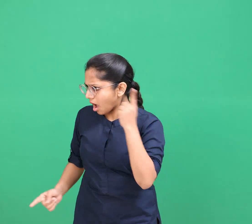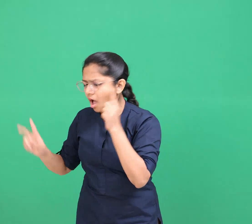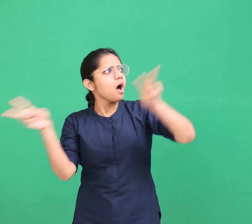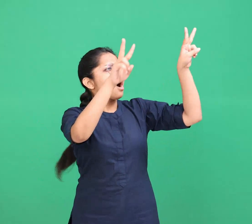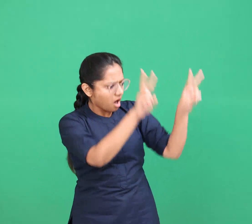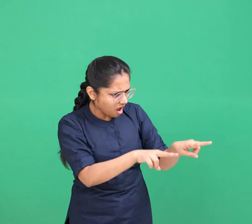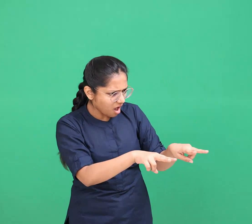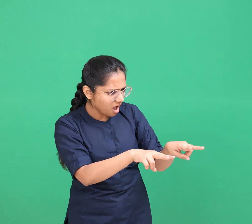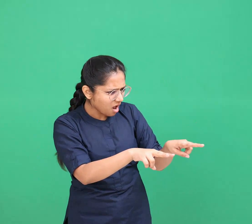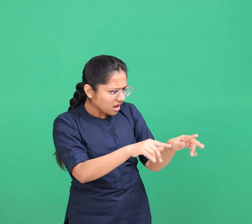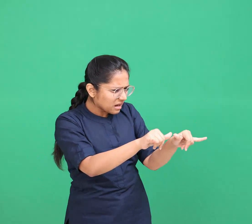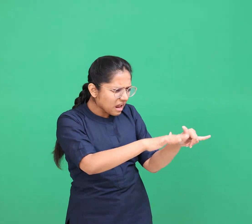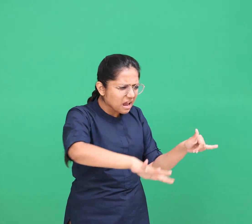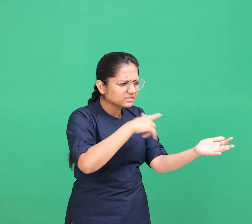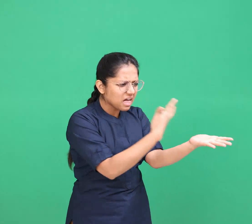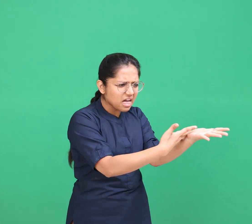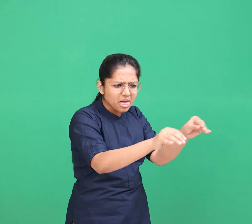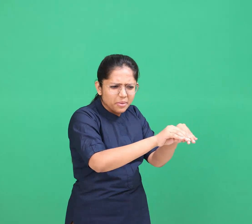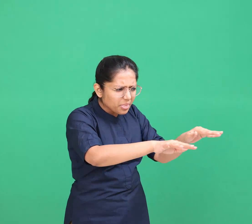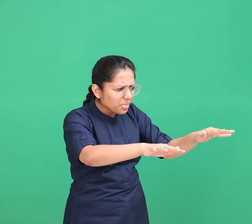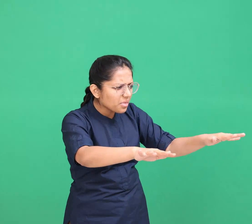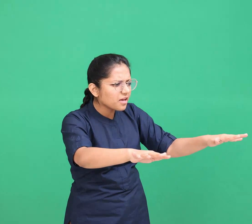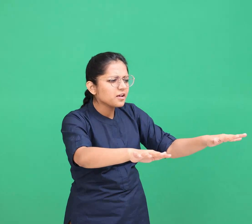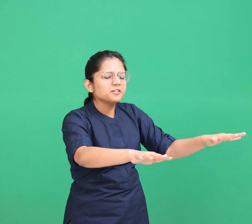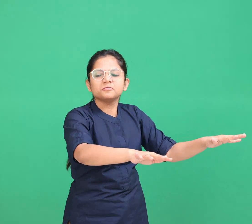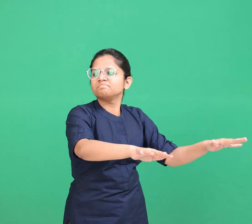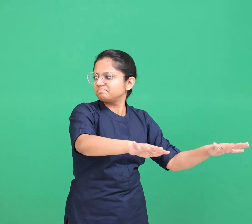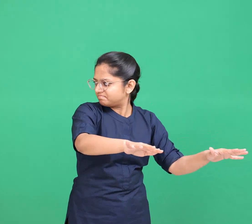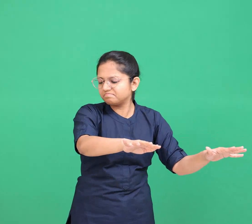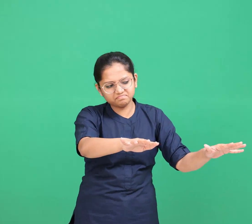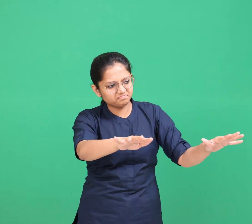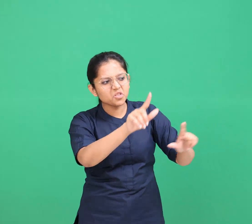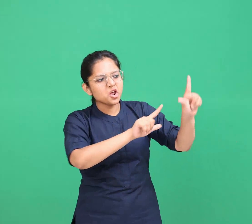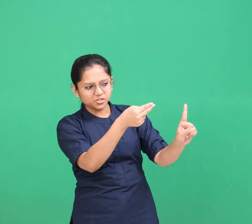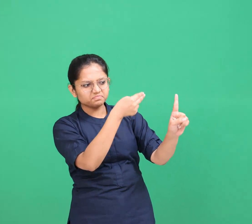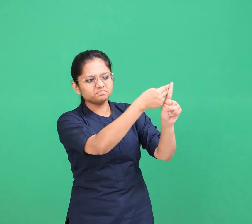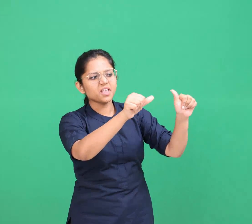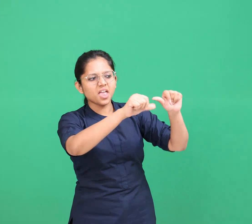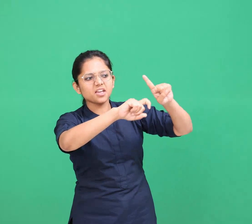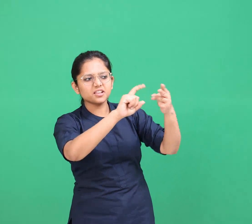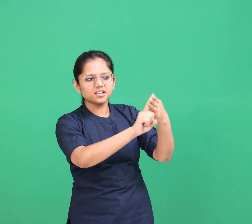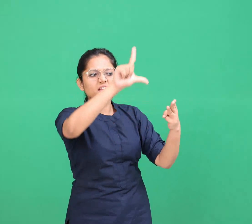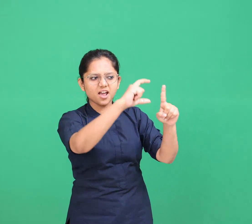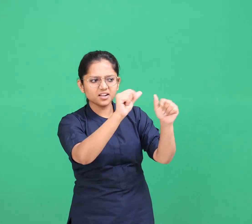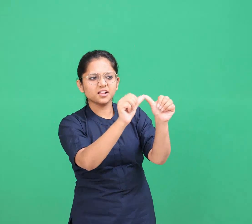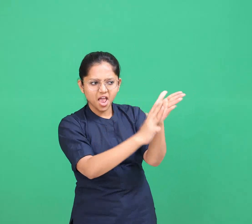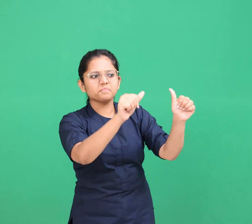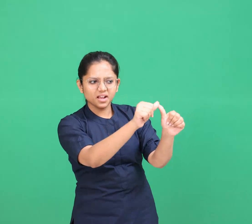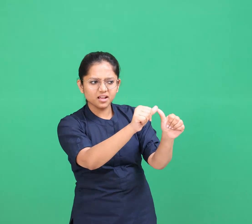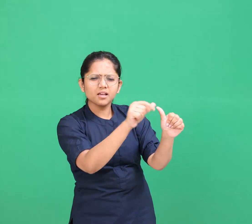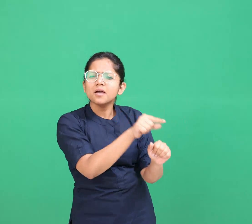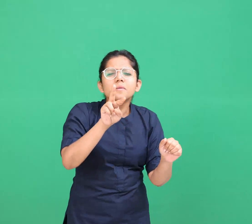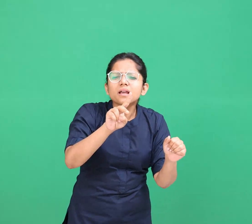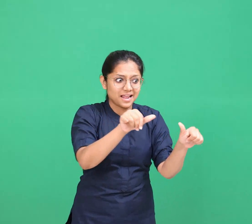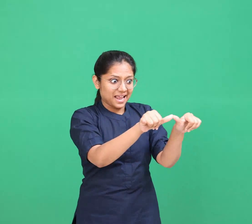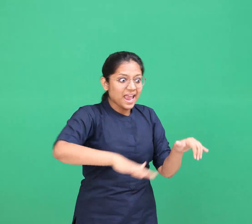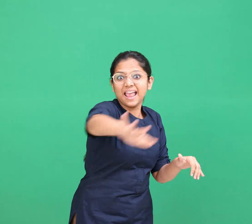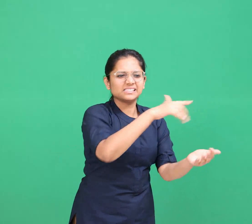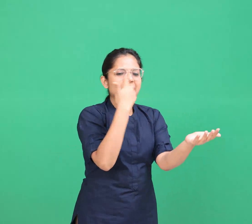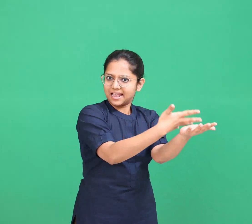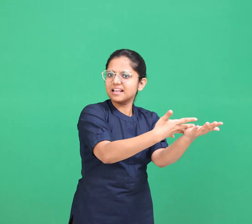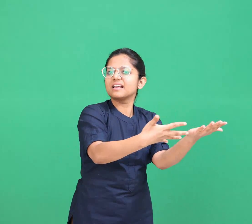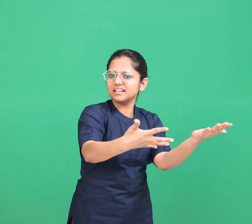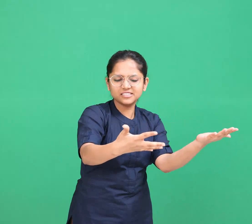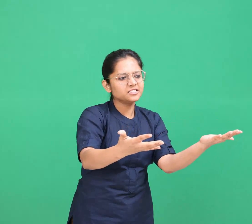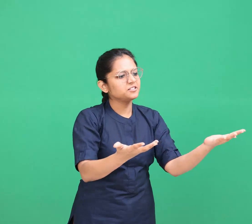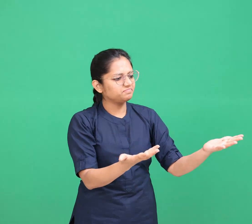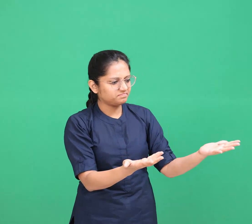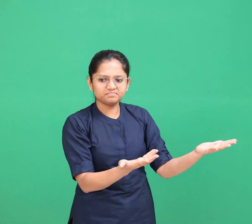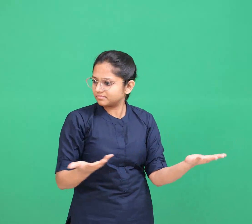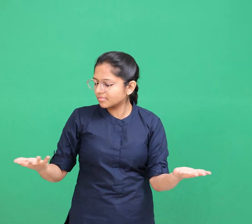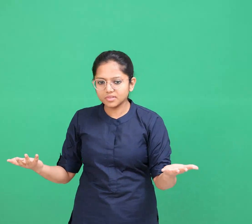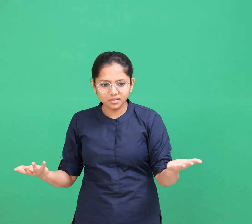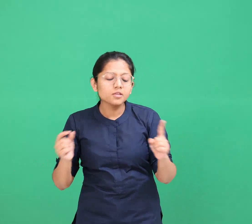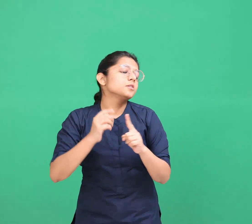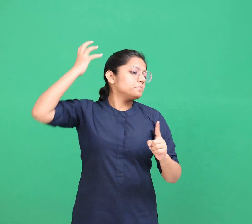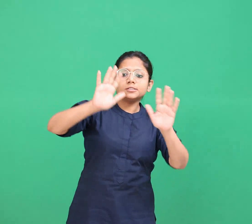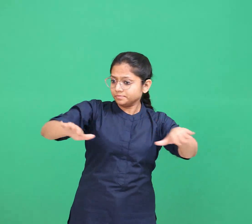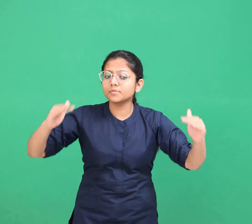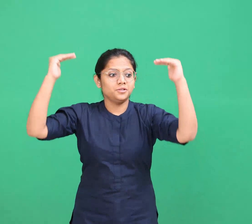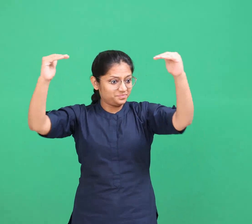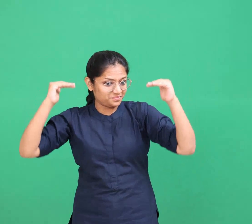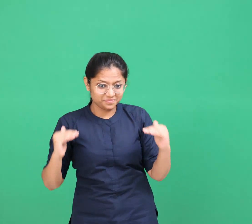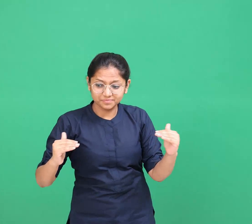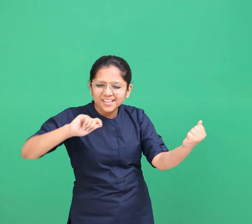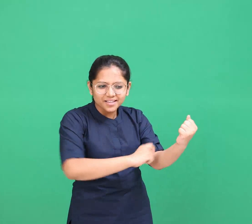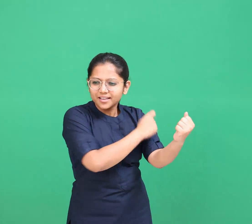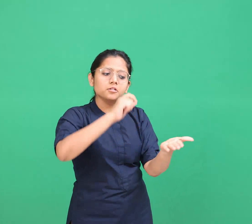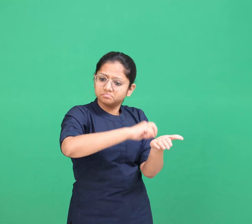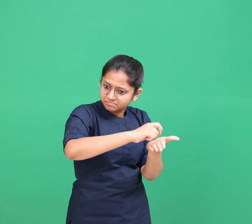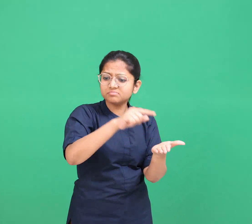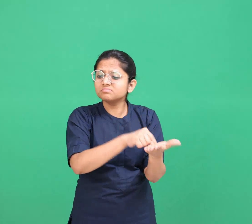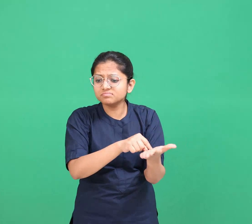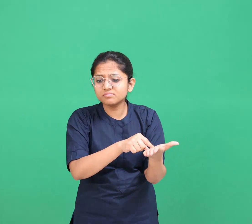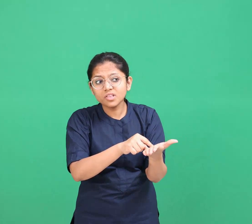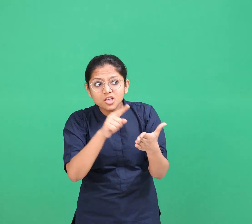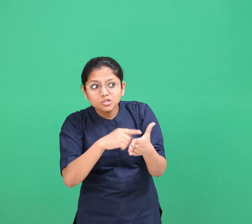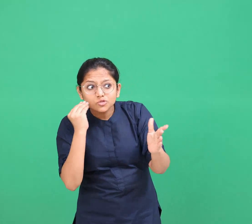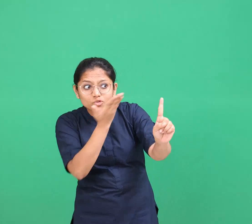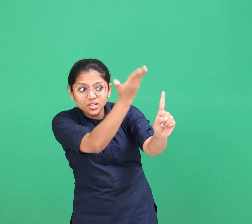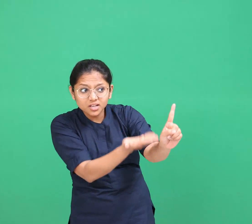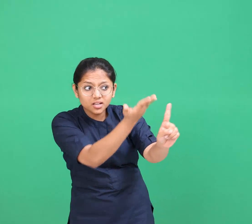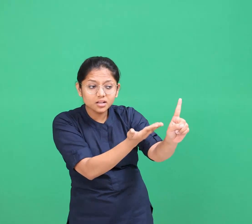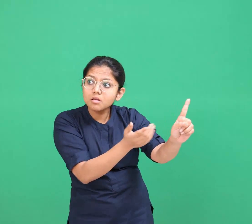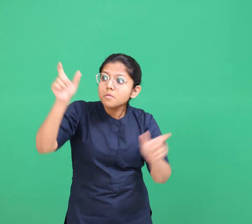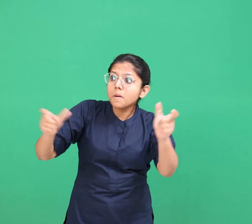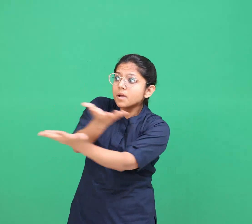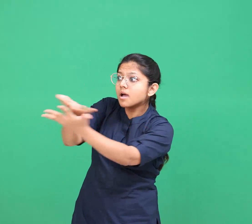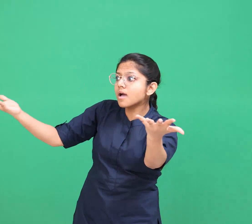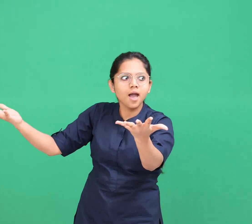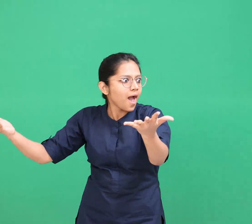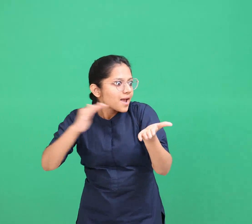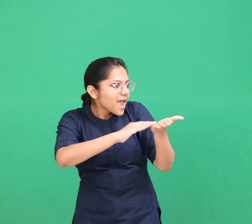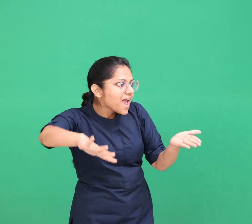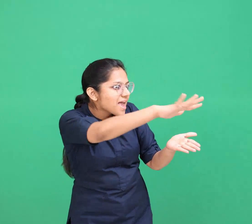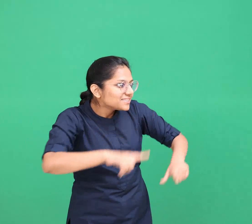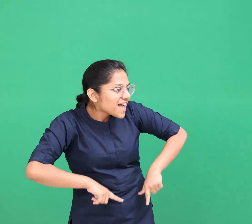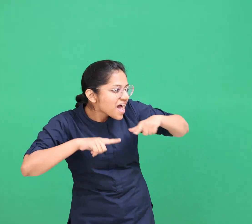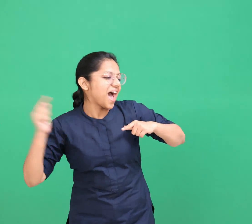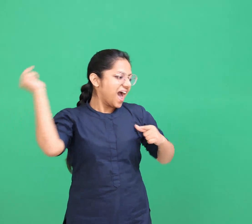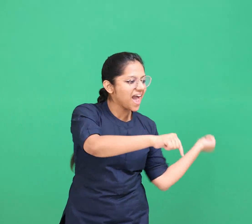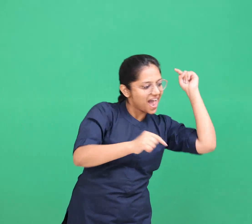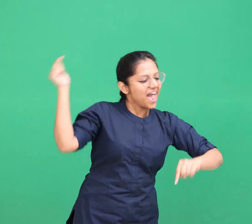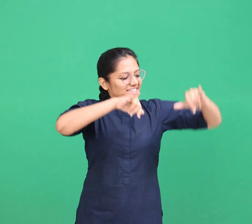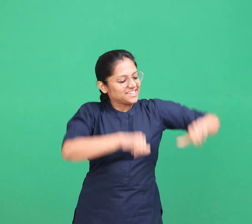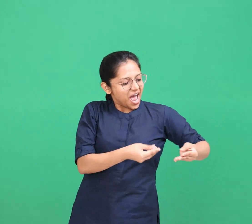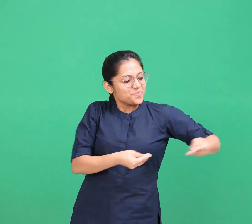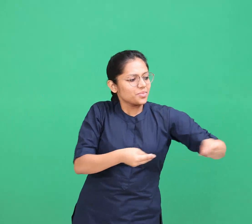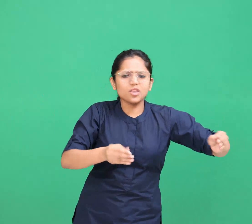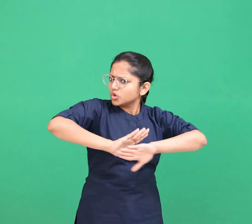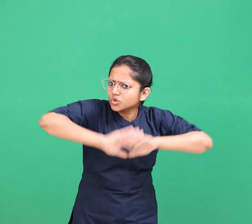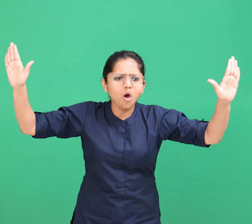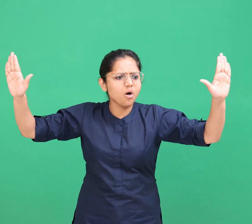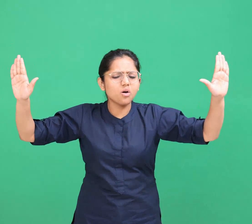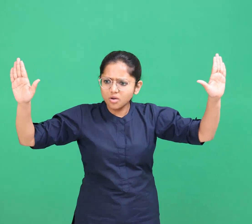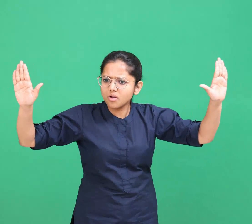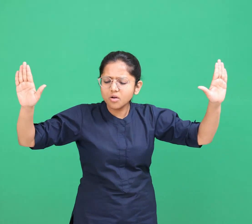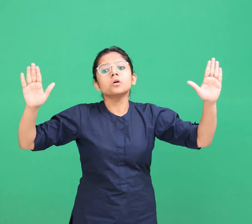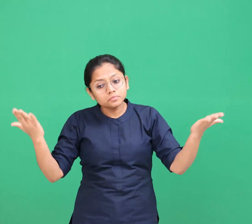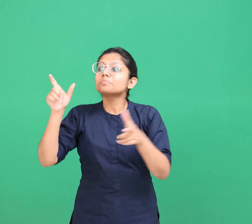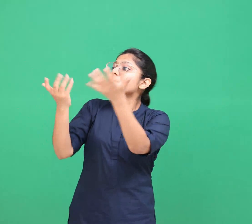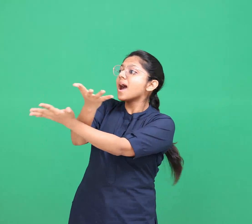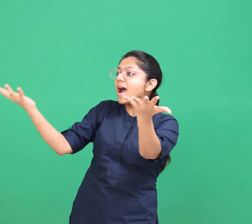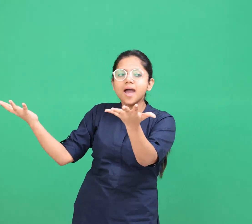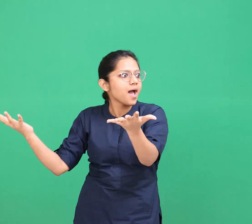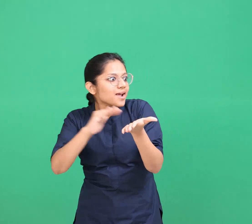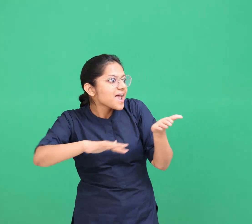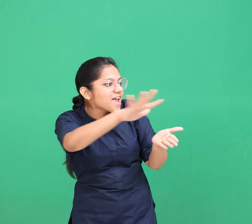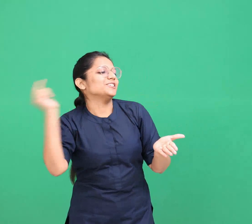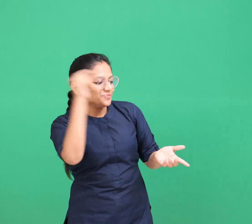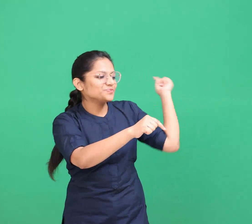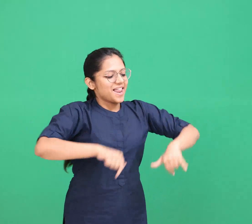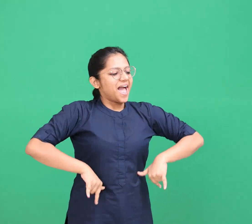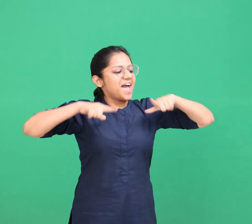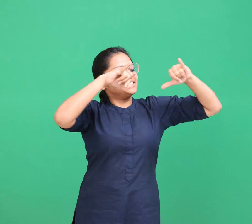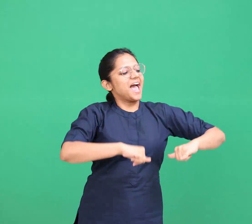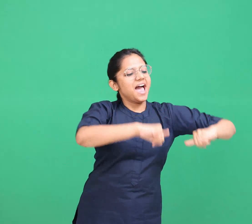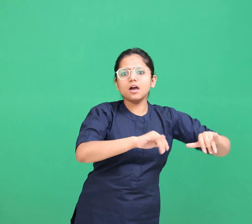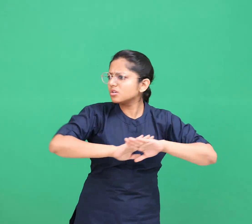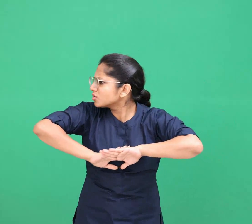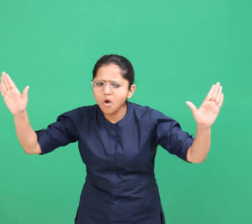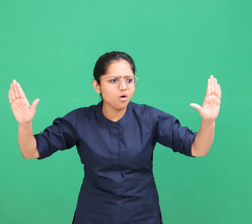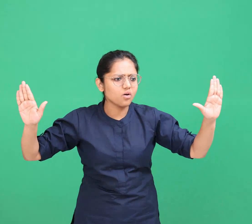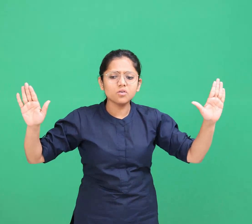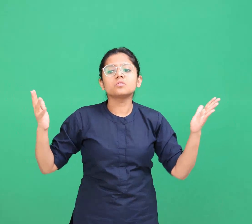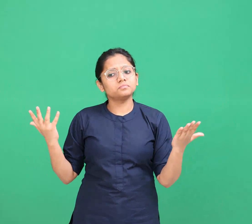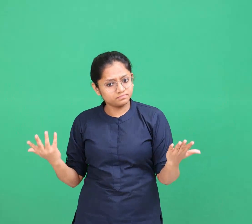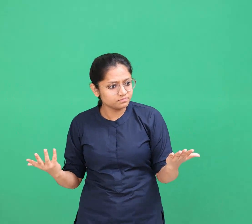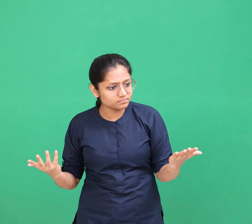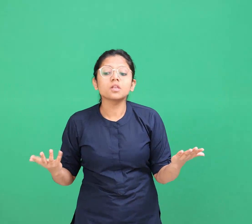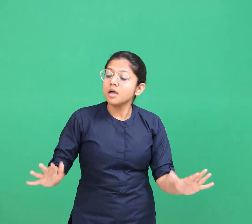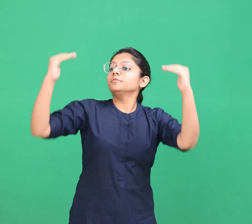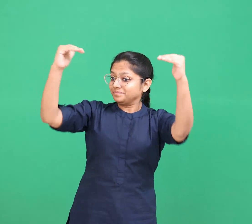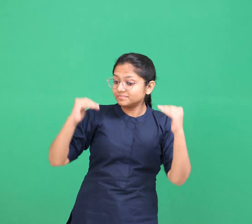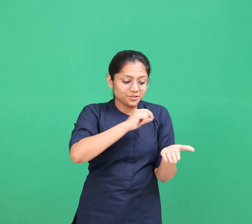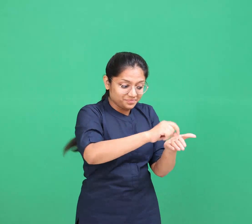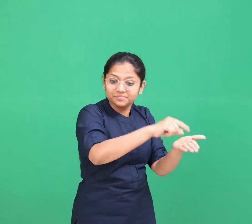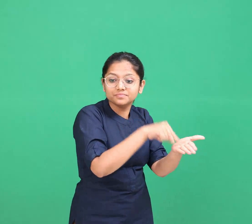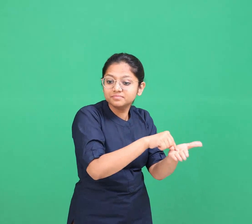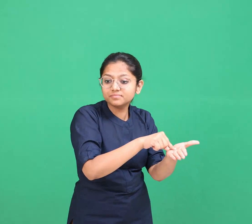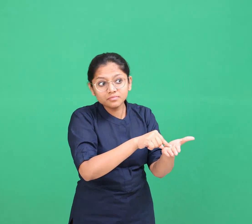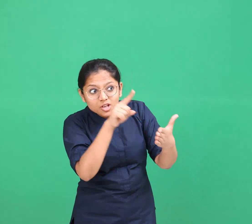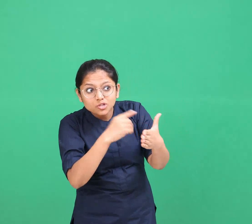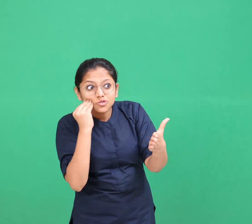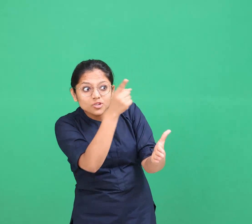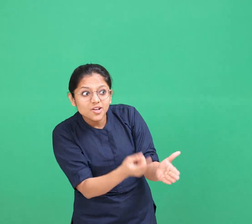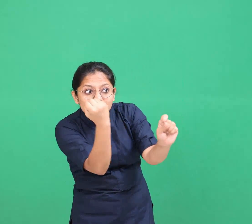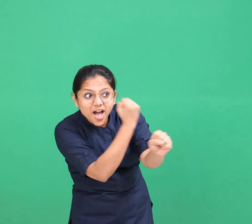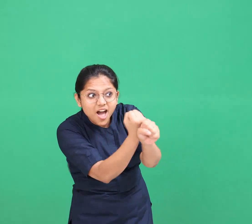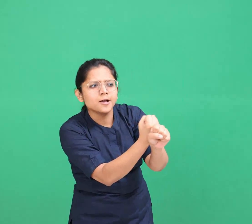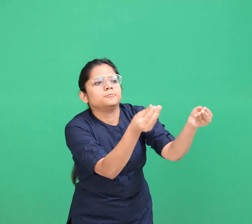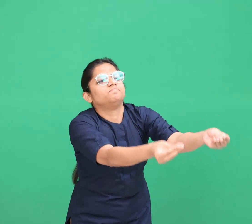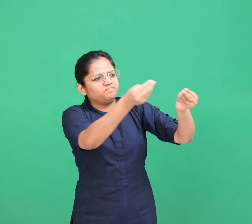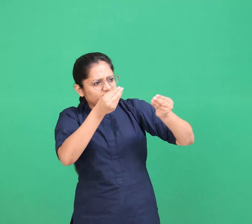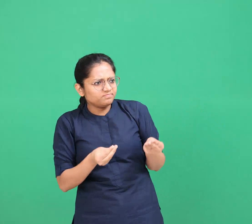This became known to all who lived in Jerusalem, so they called that field in their own language Akeldama, that is, Field of Blood.) "For it is written in the book of Psalms: ' May his place be deserted;